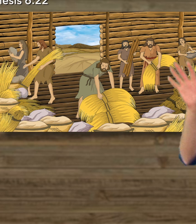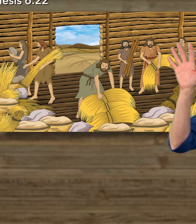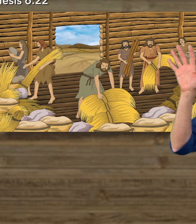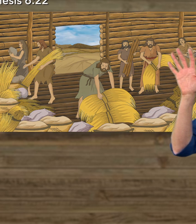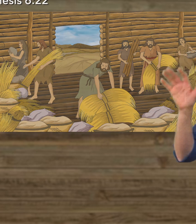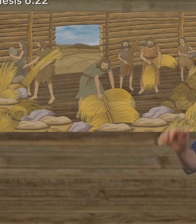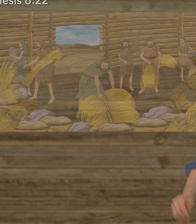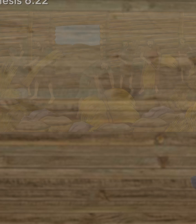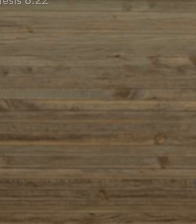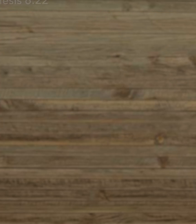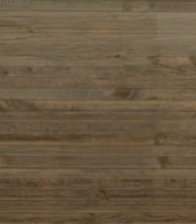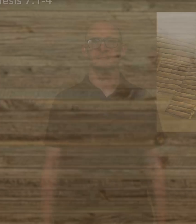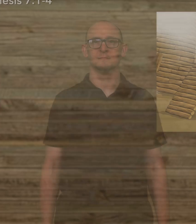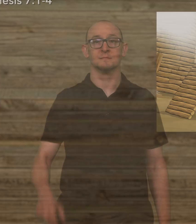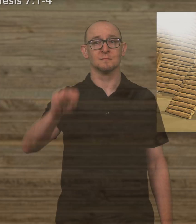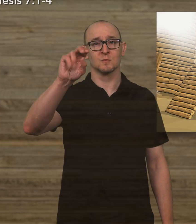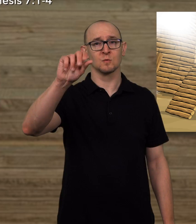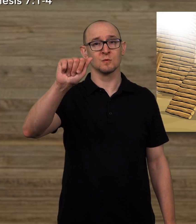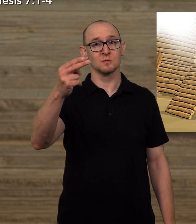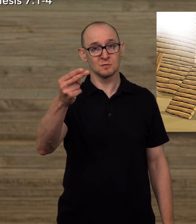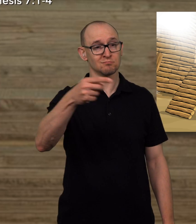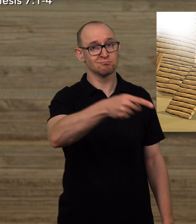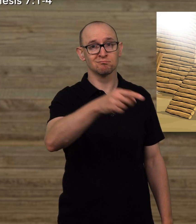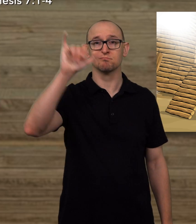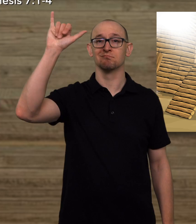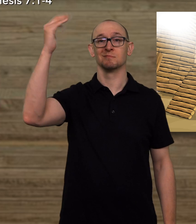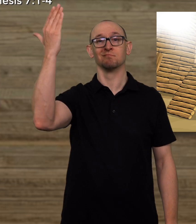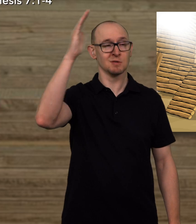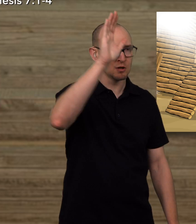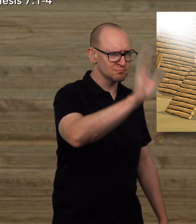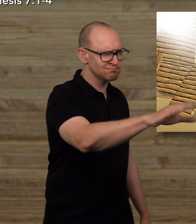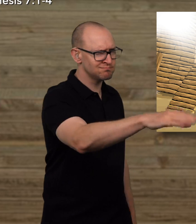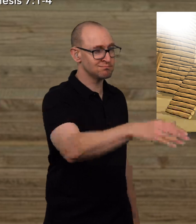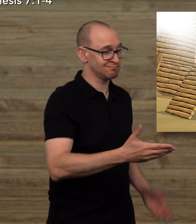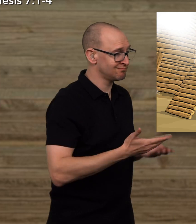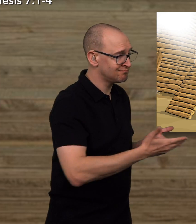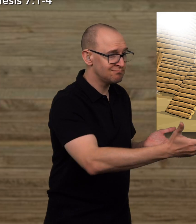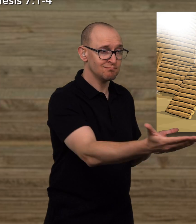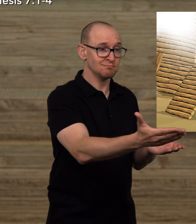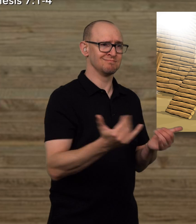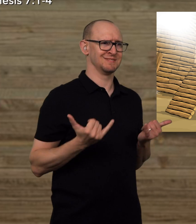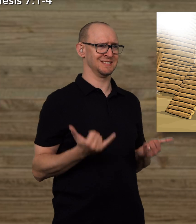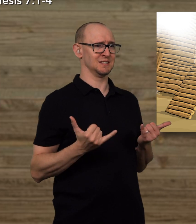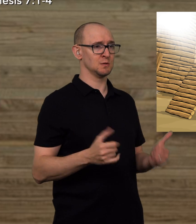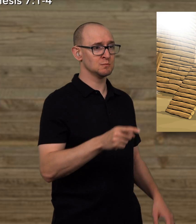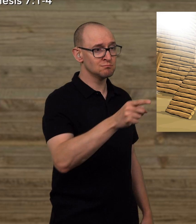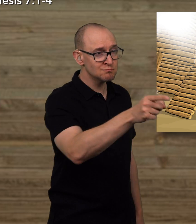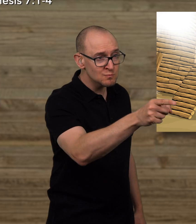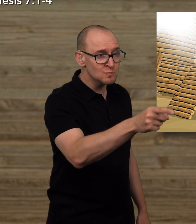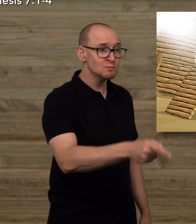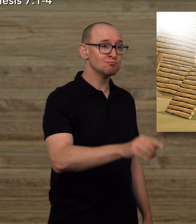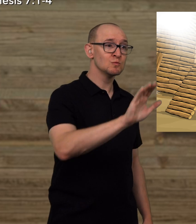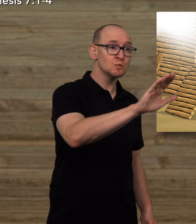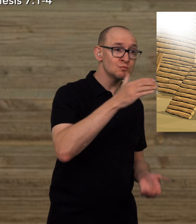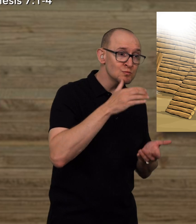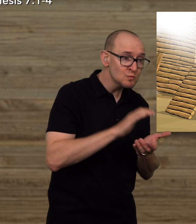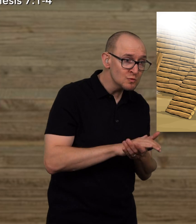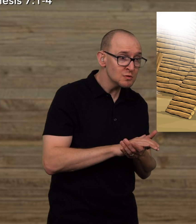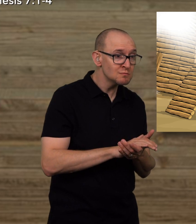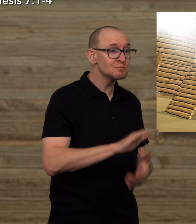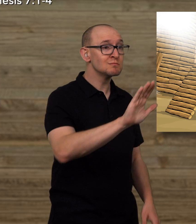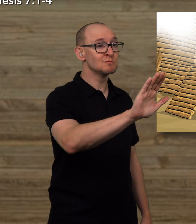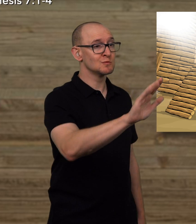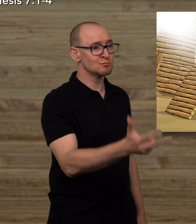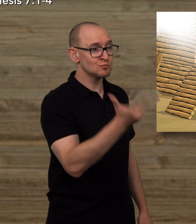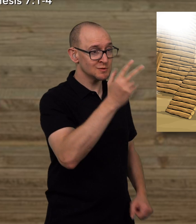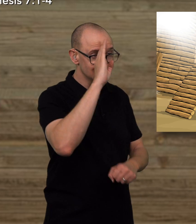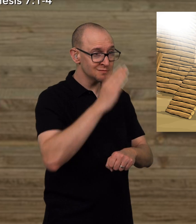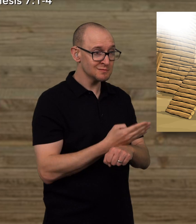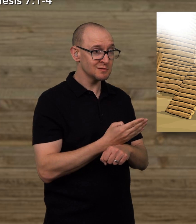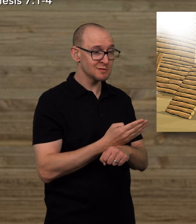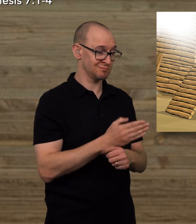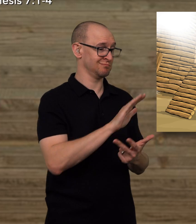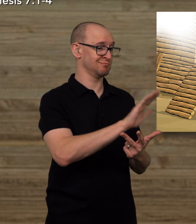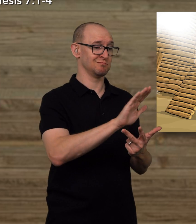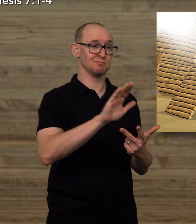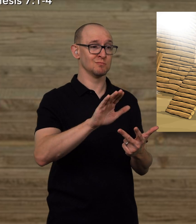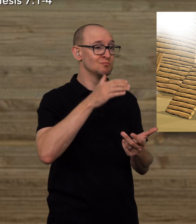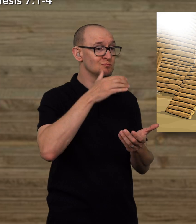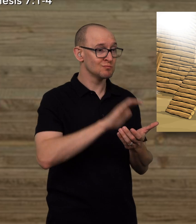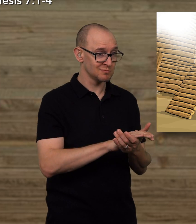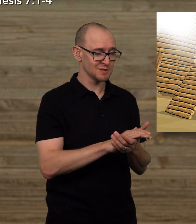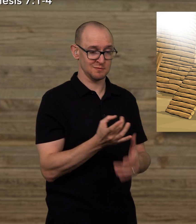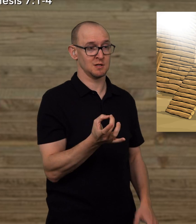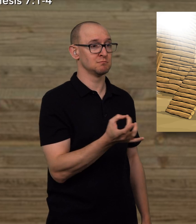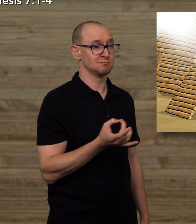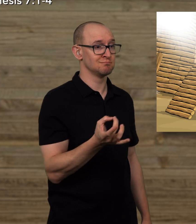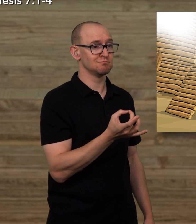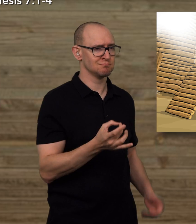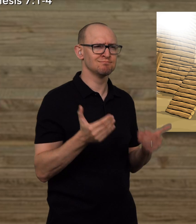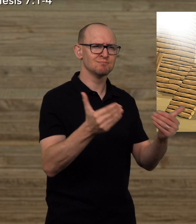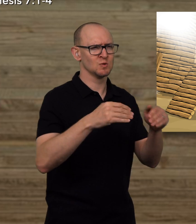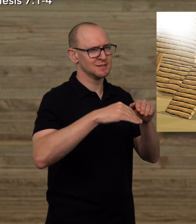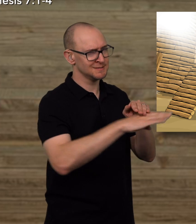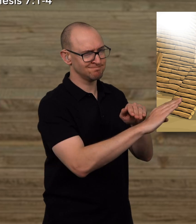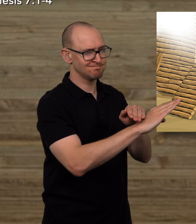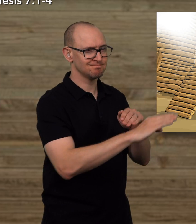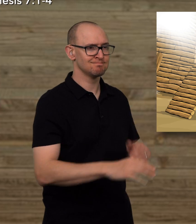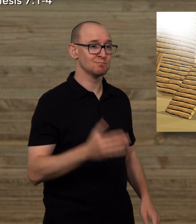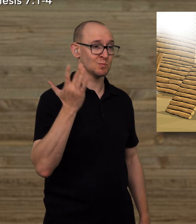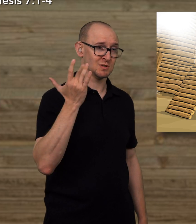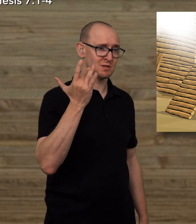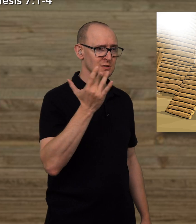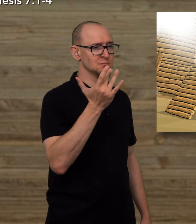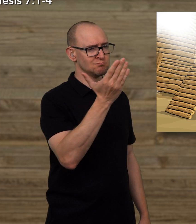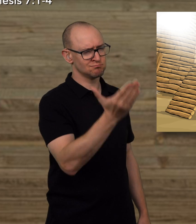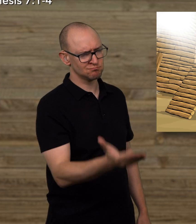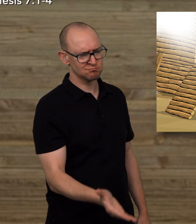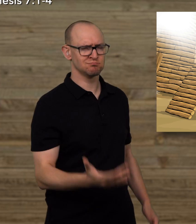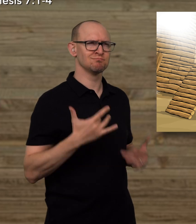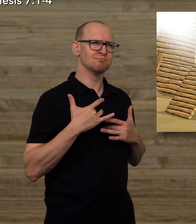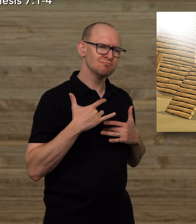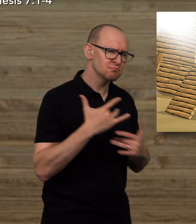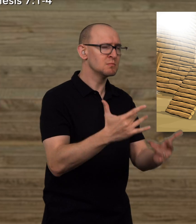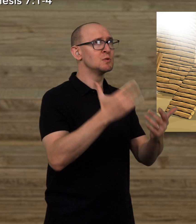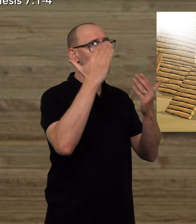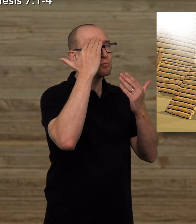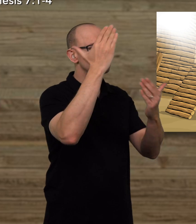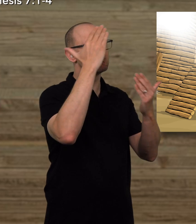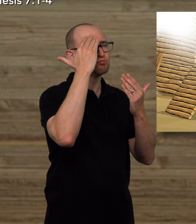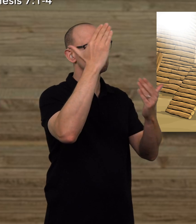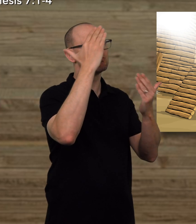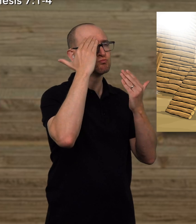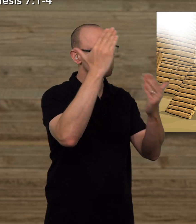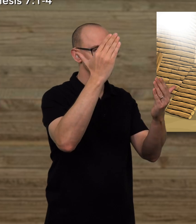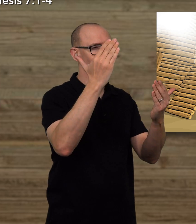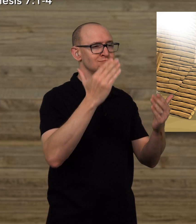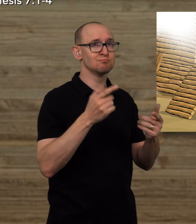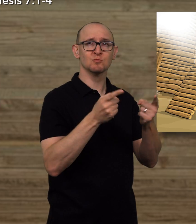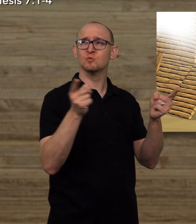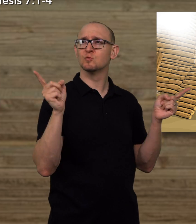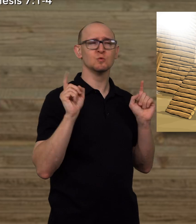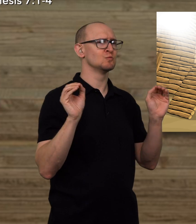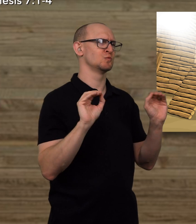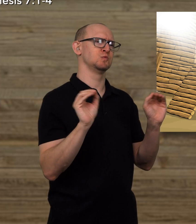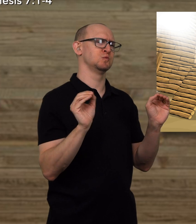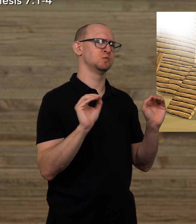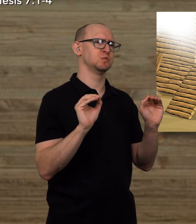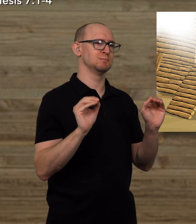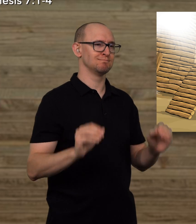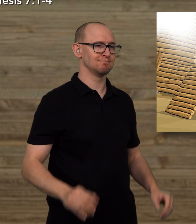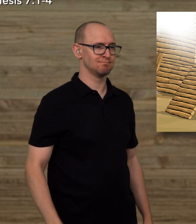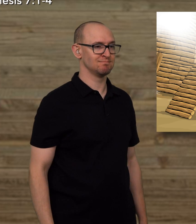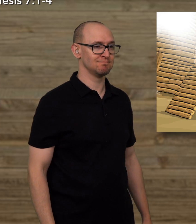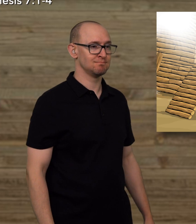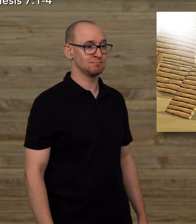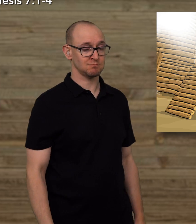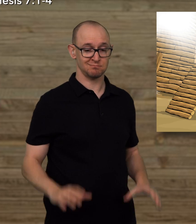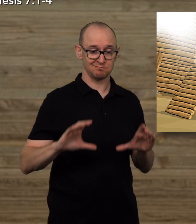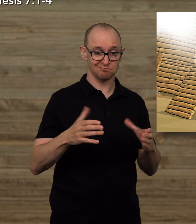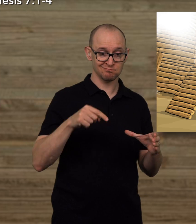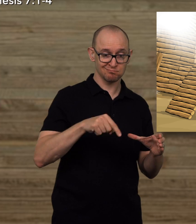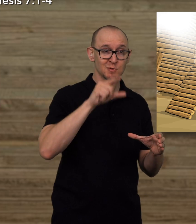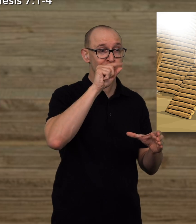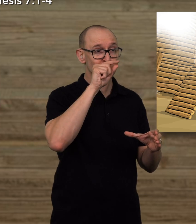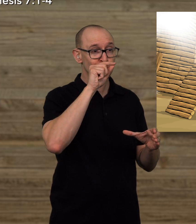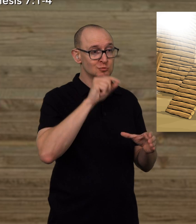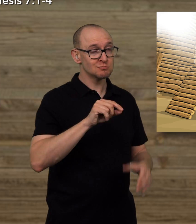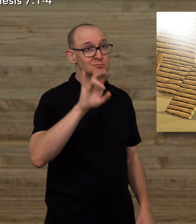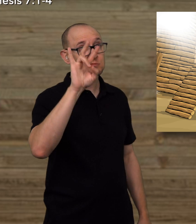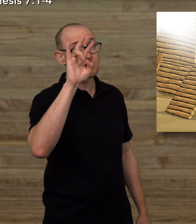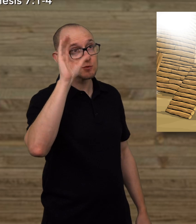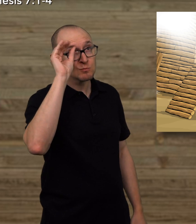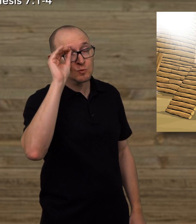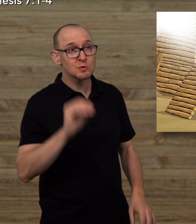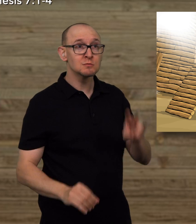Then the LORD said to Noah, “Go into the ark, you and all your family, because I have found you righteous in this generation.